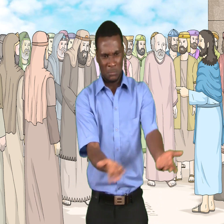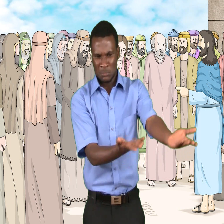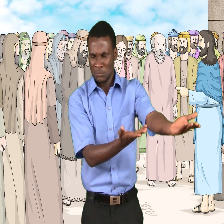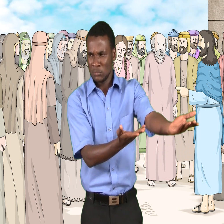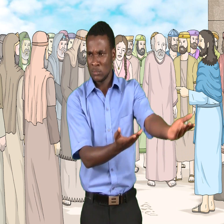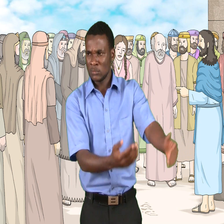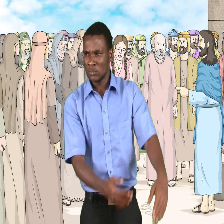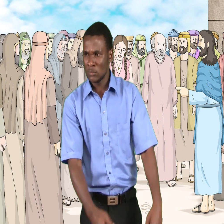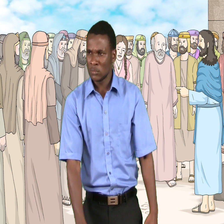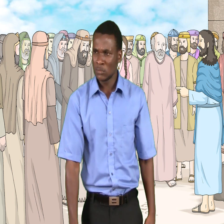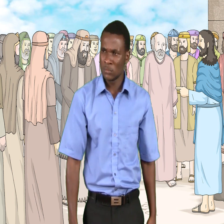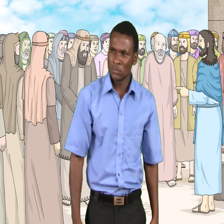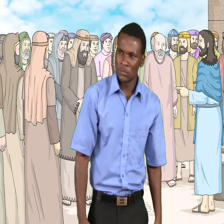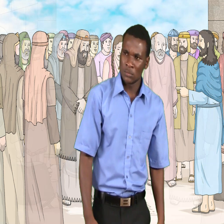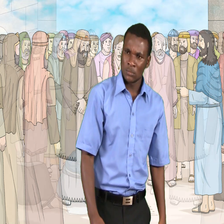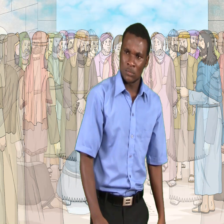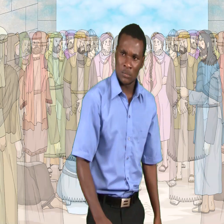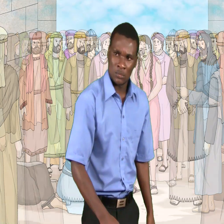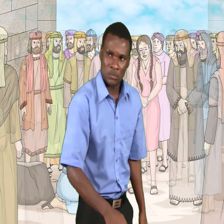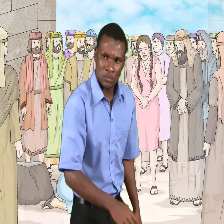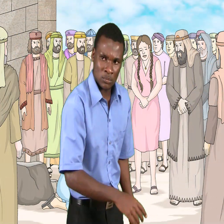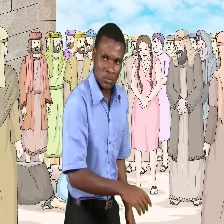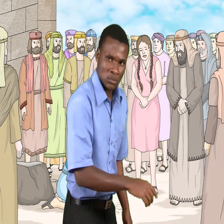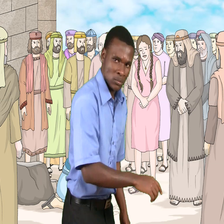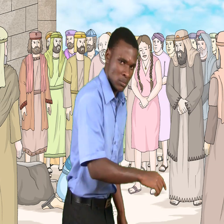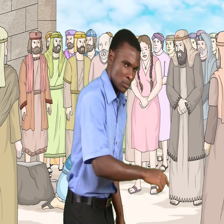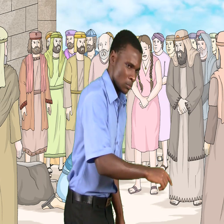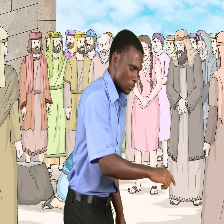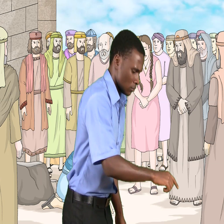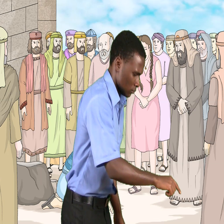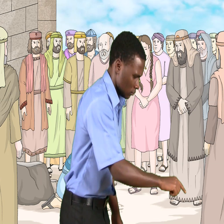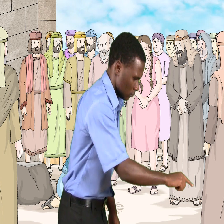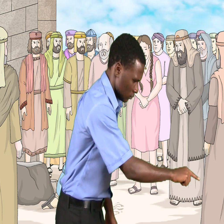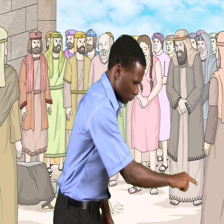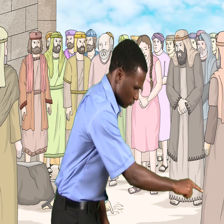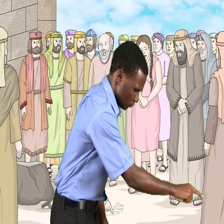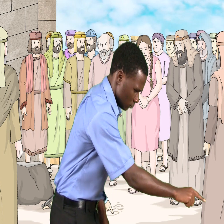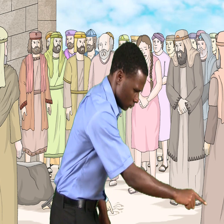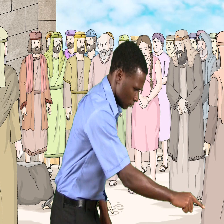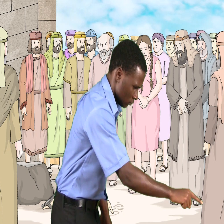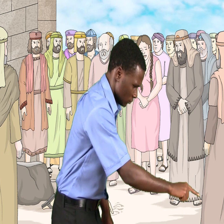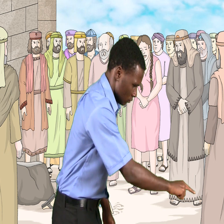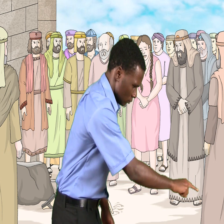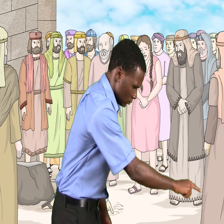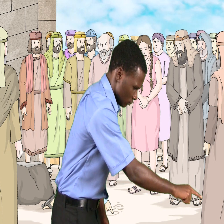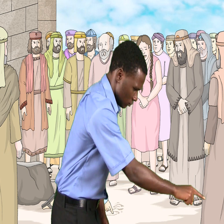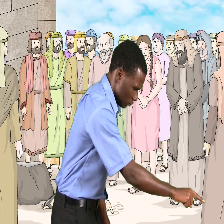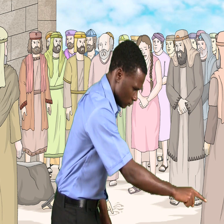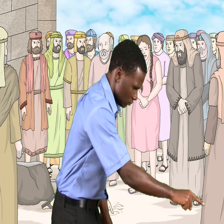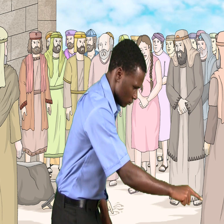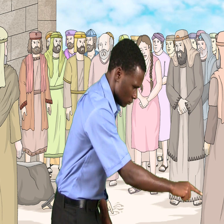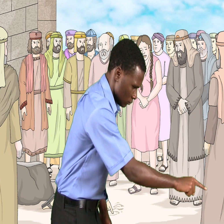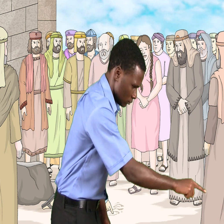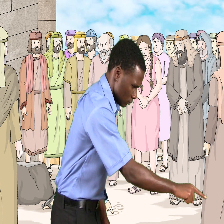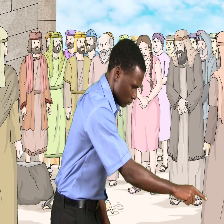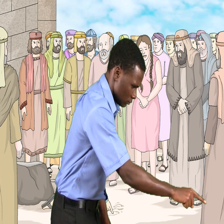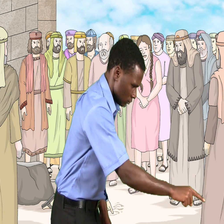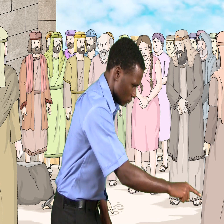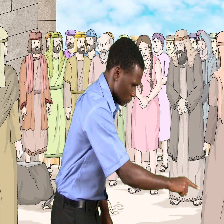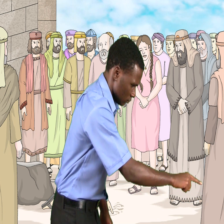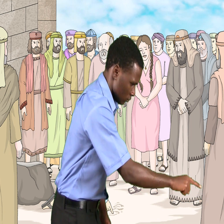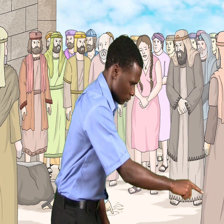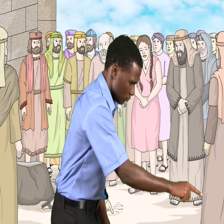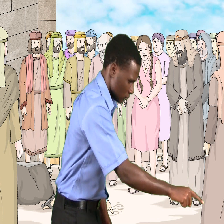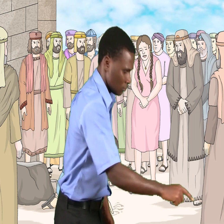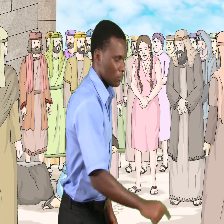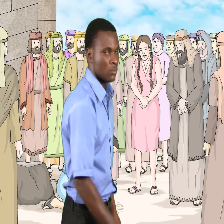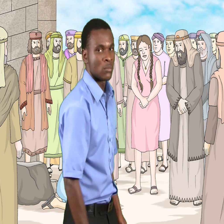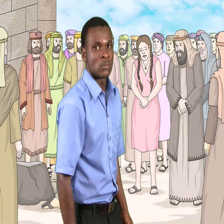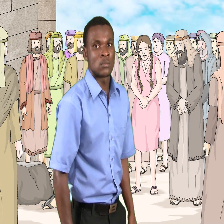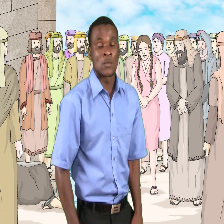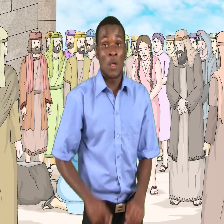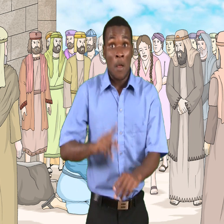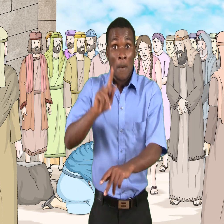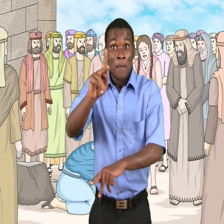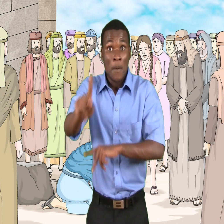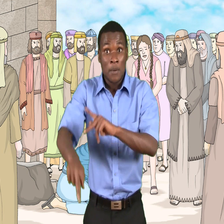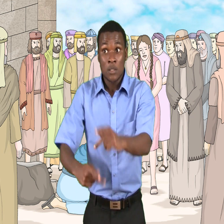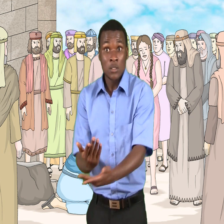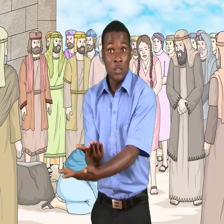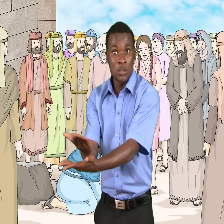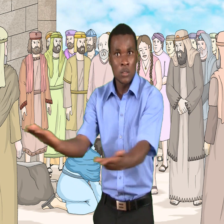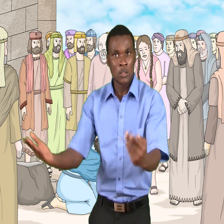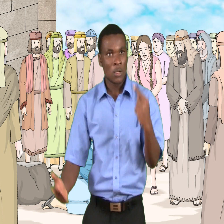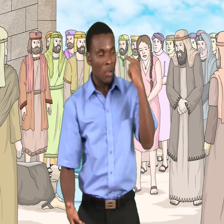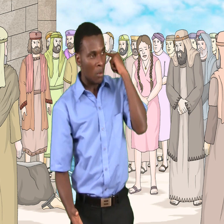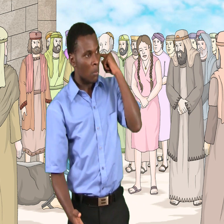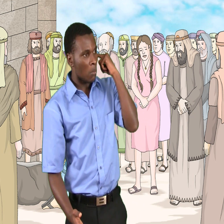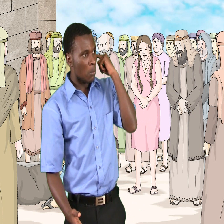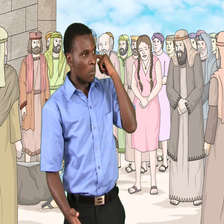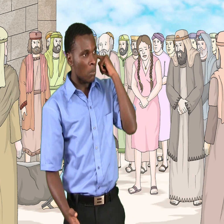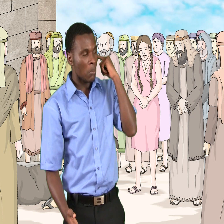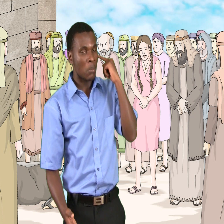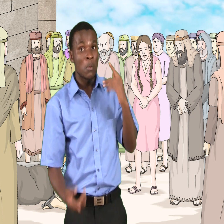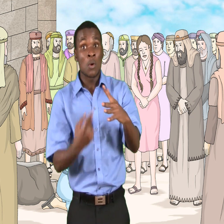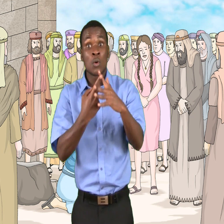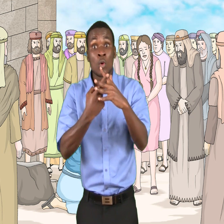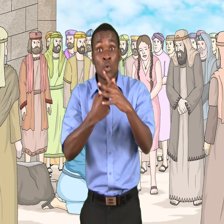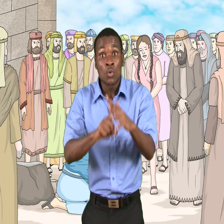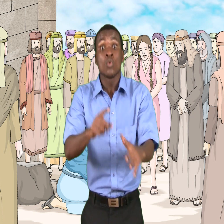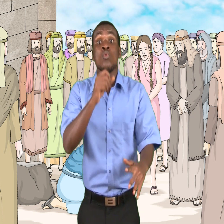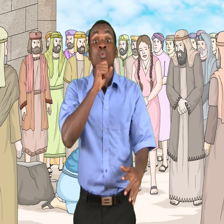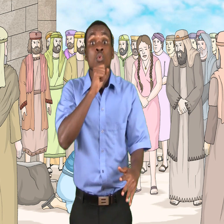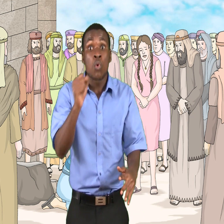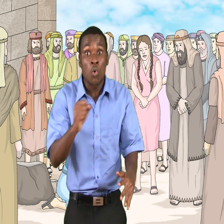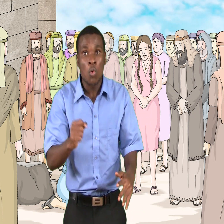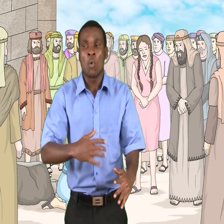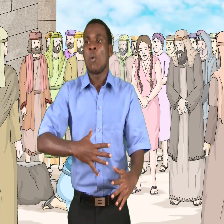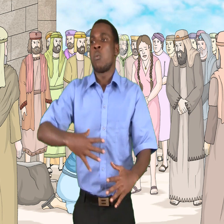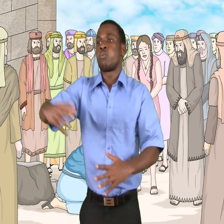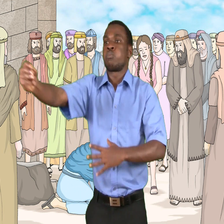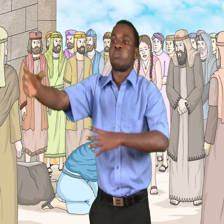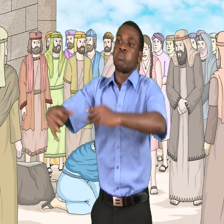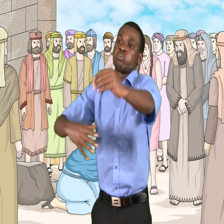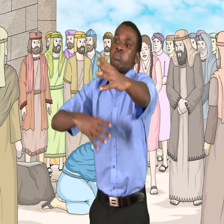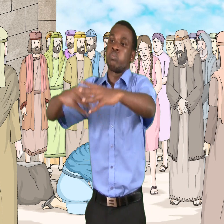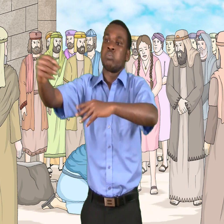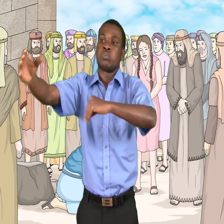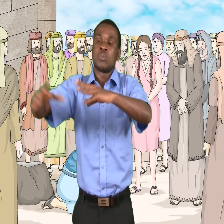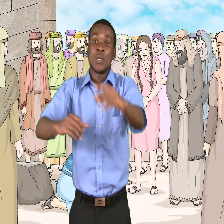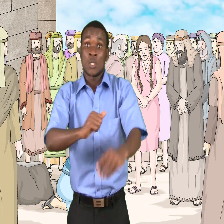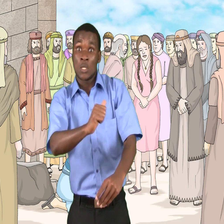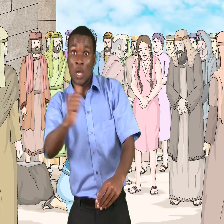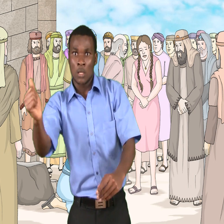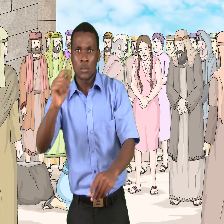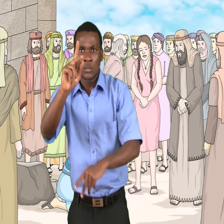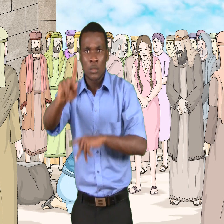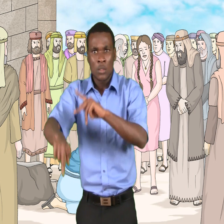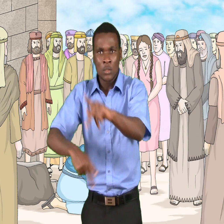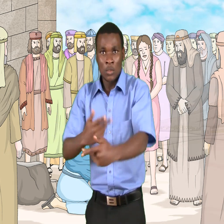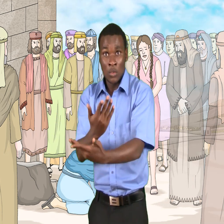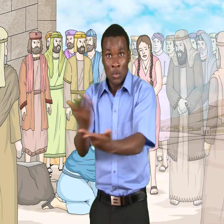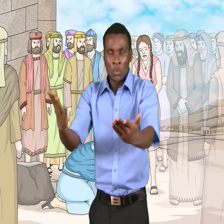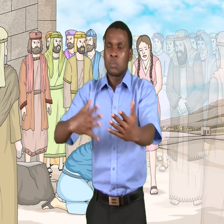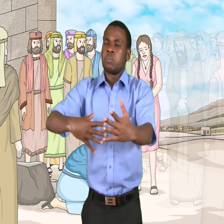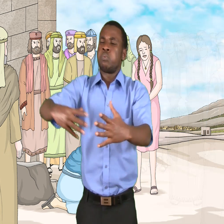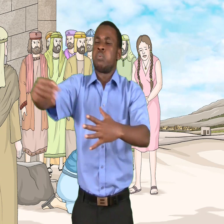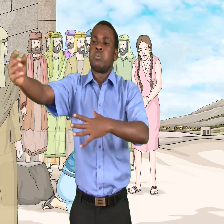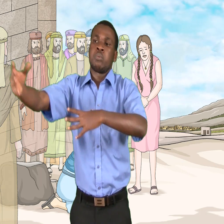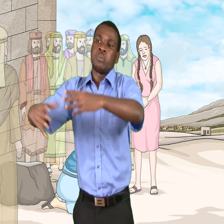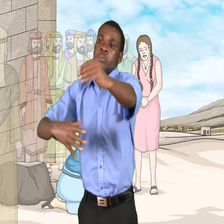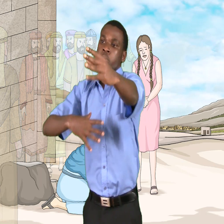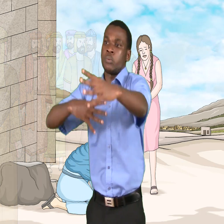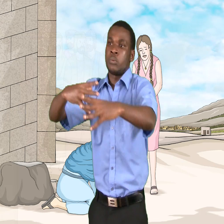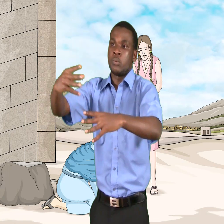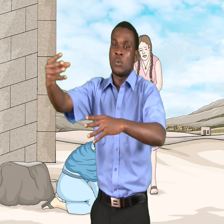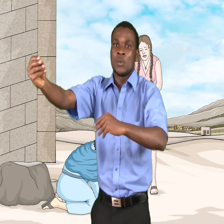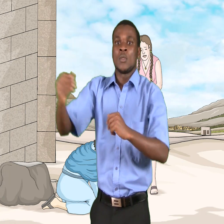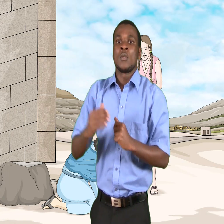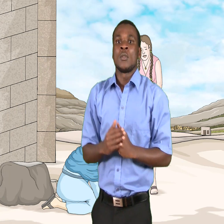And again He bent down and wrote on the ground.